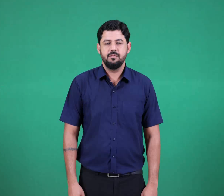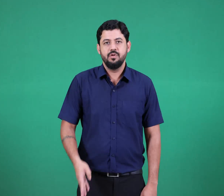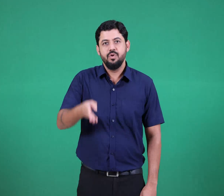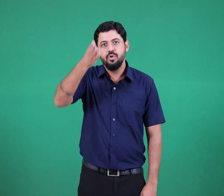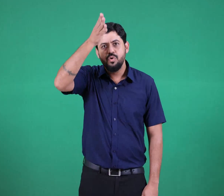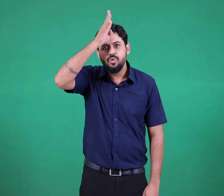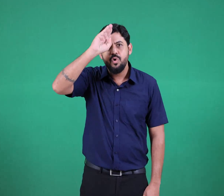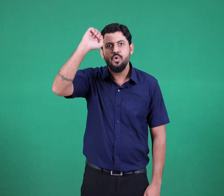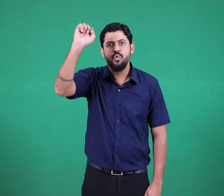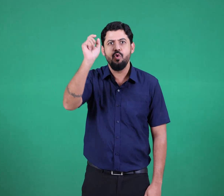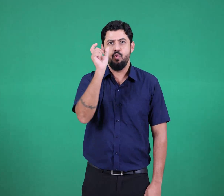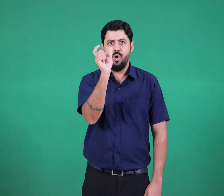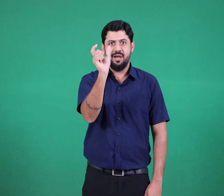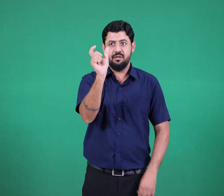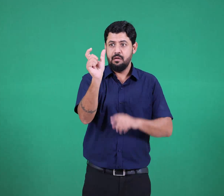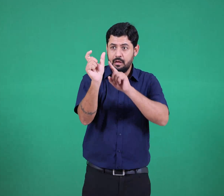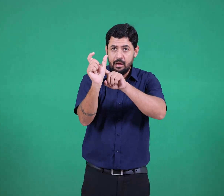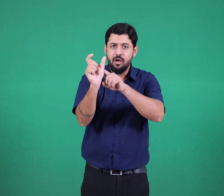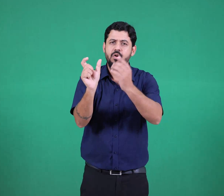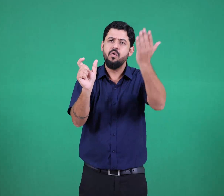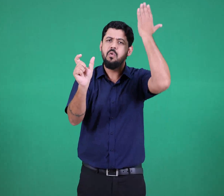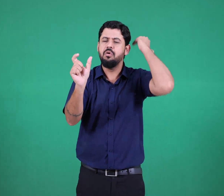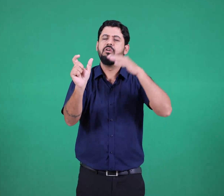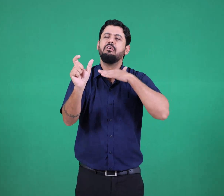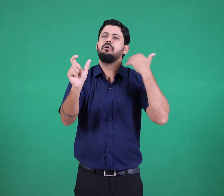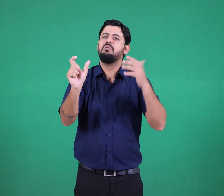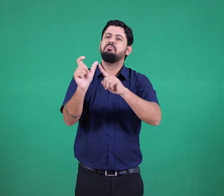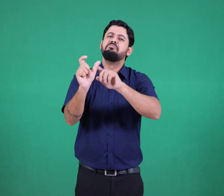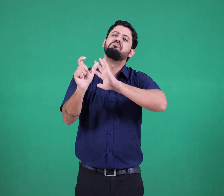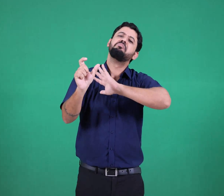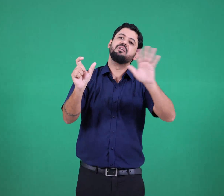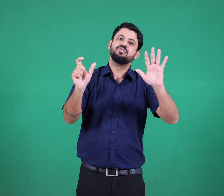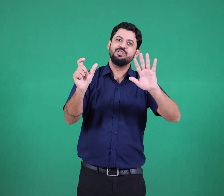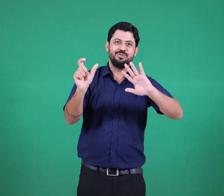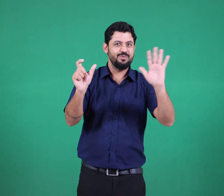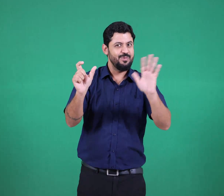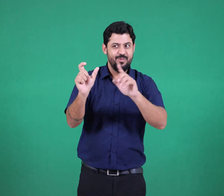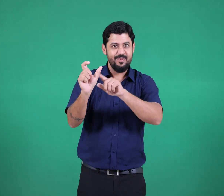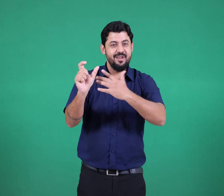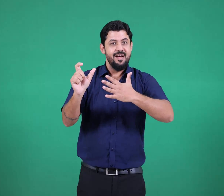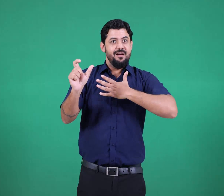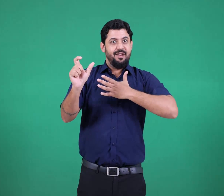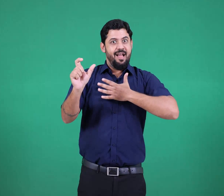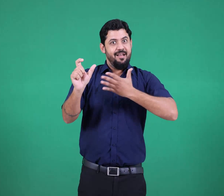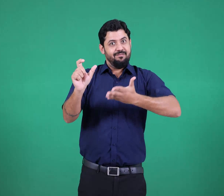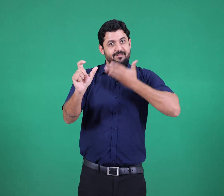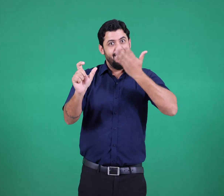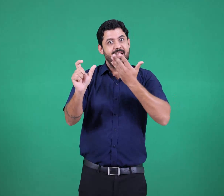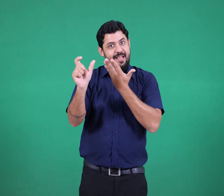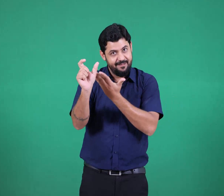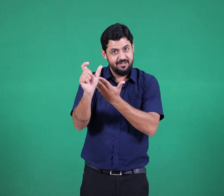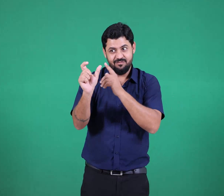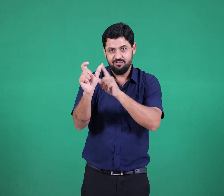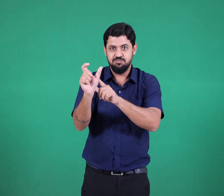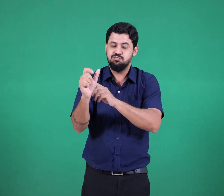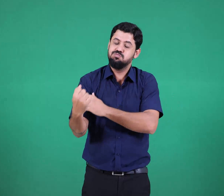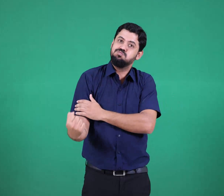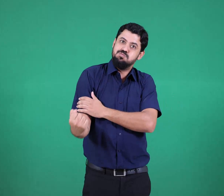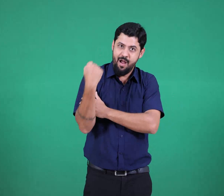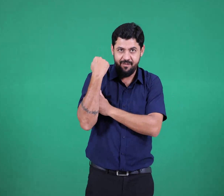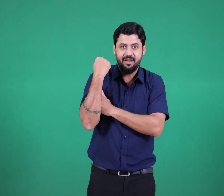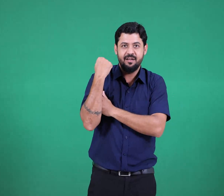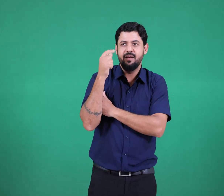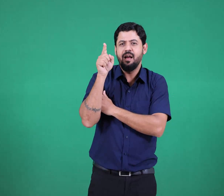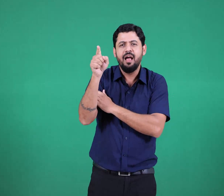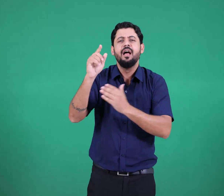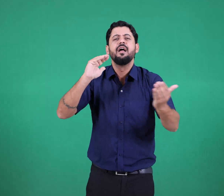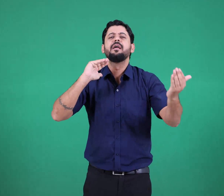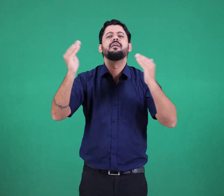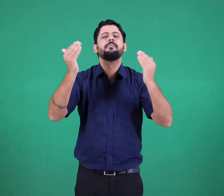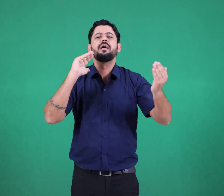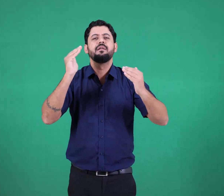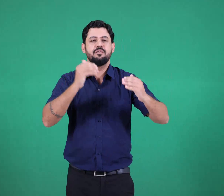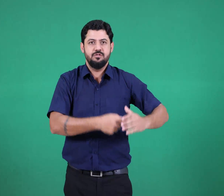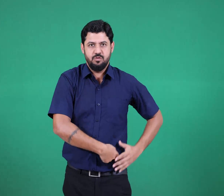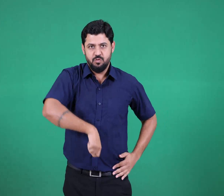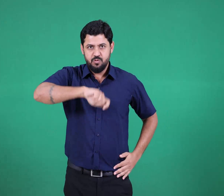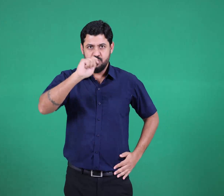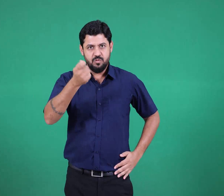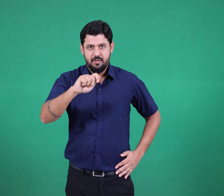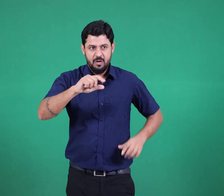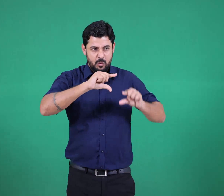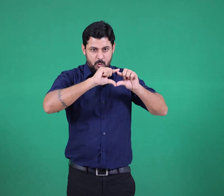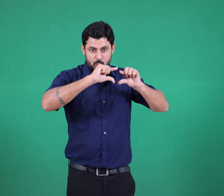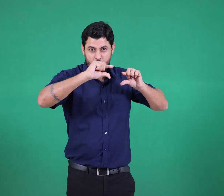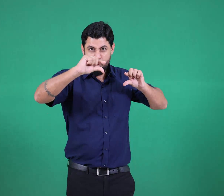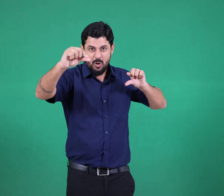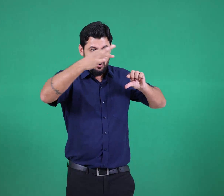For the word of God is living and active.